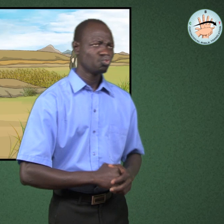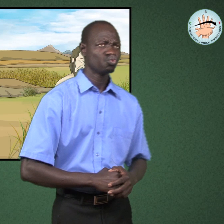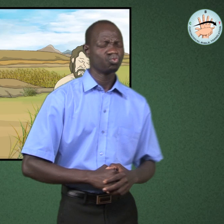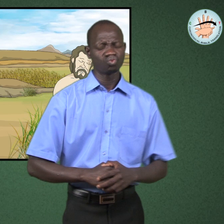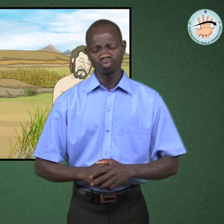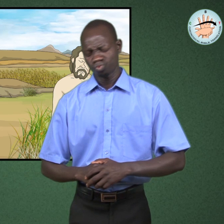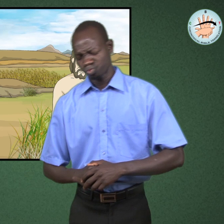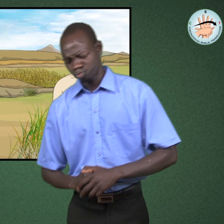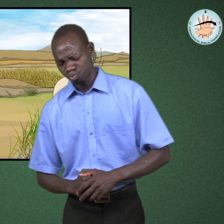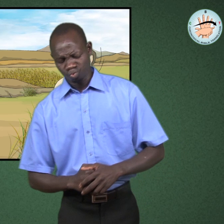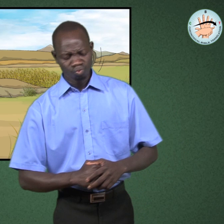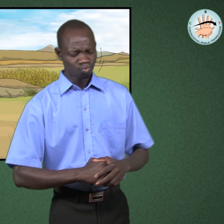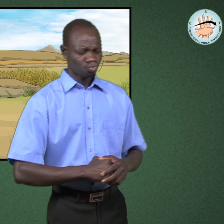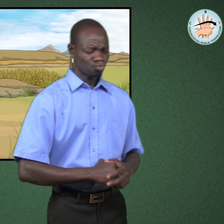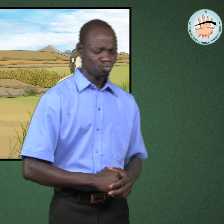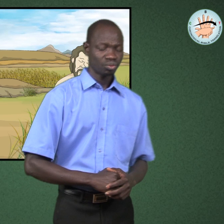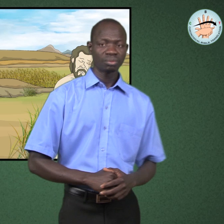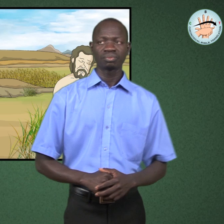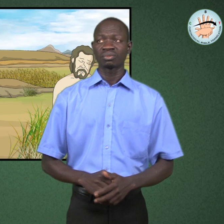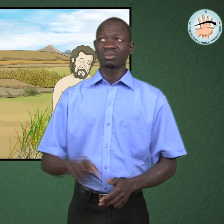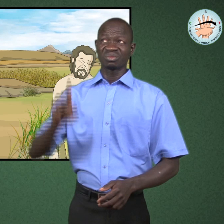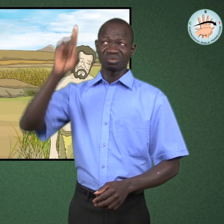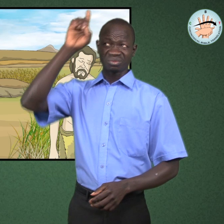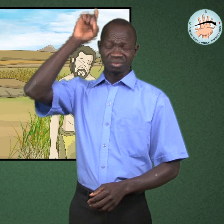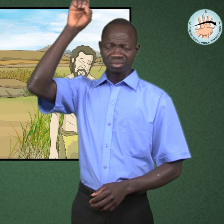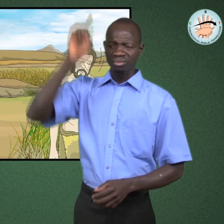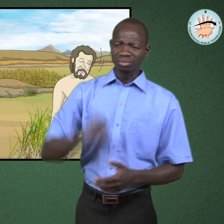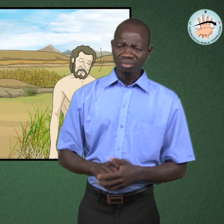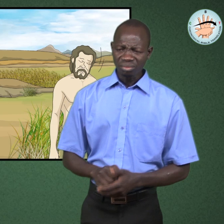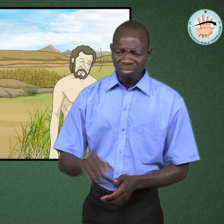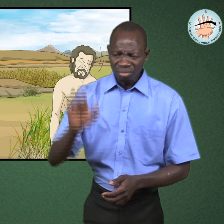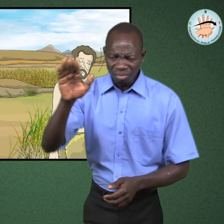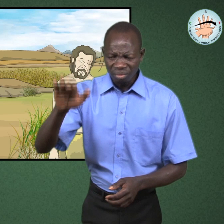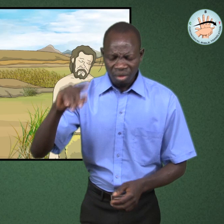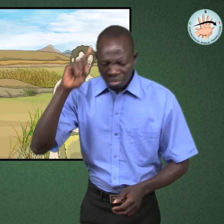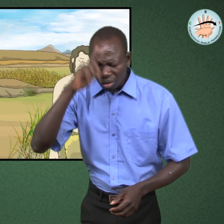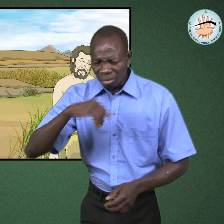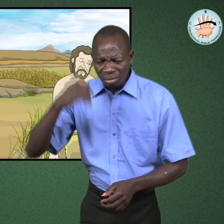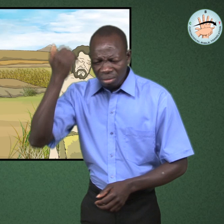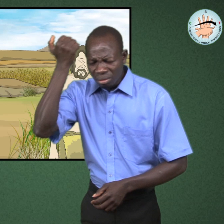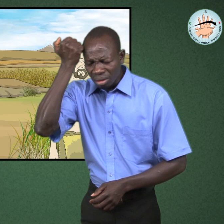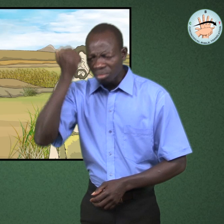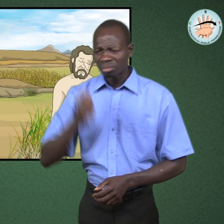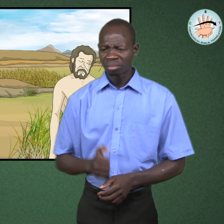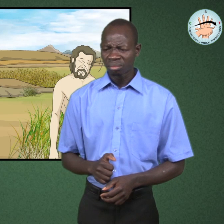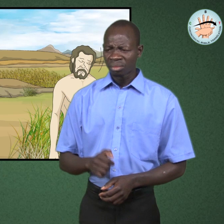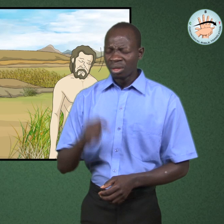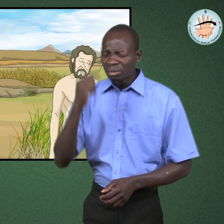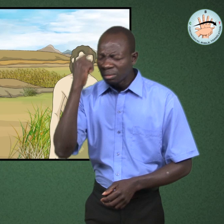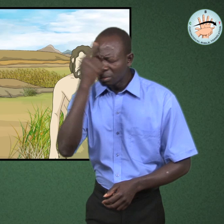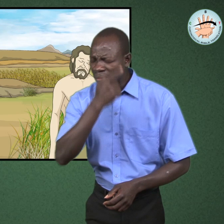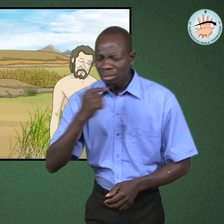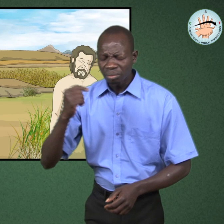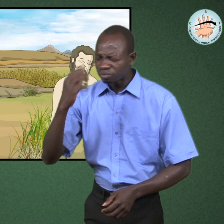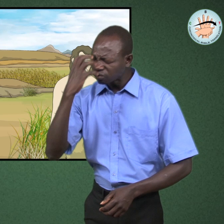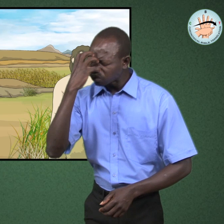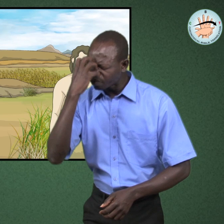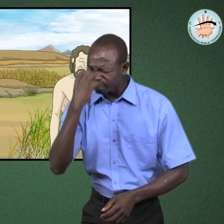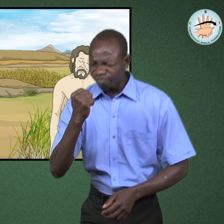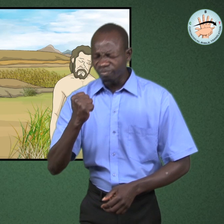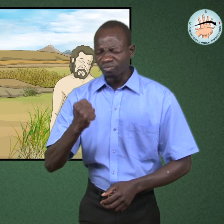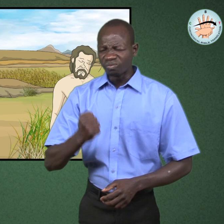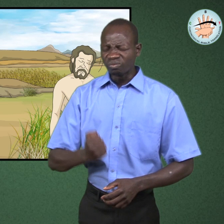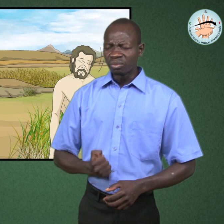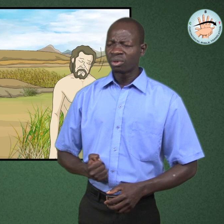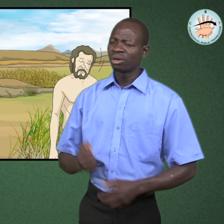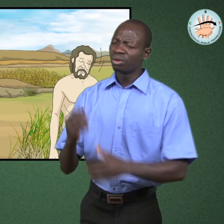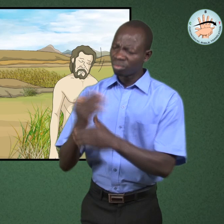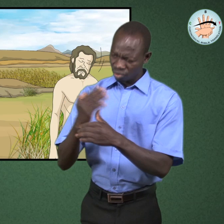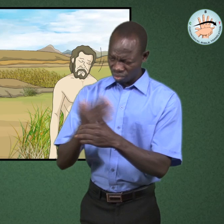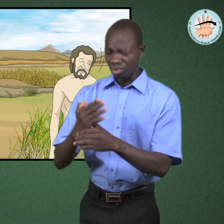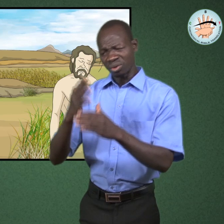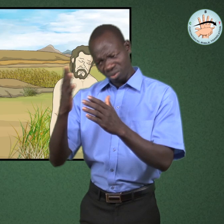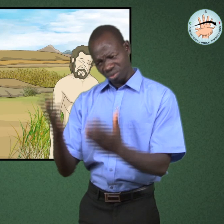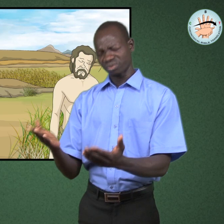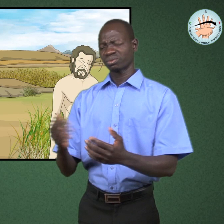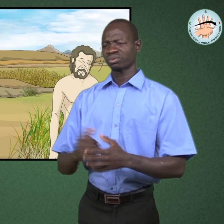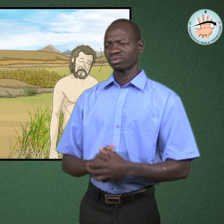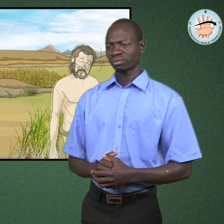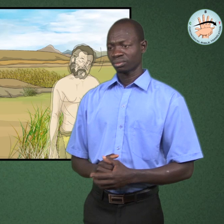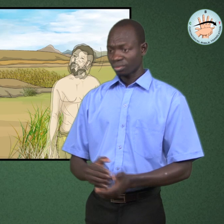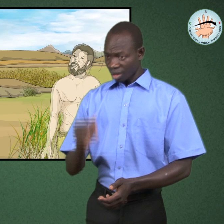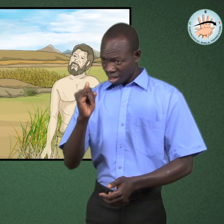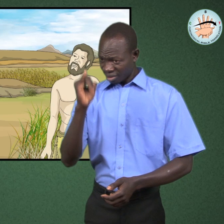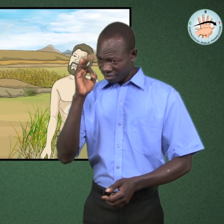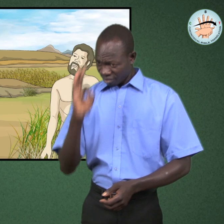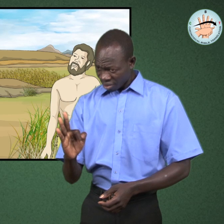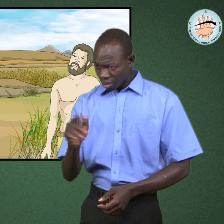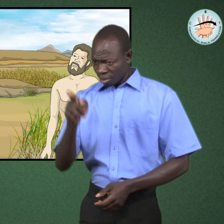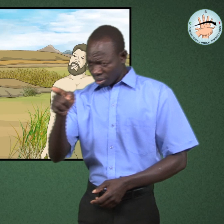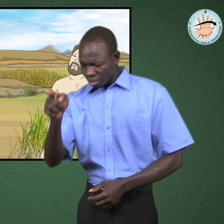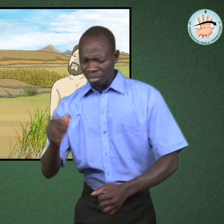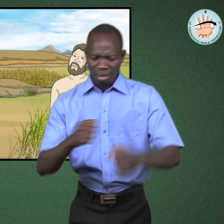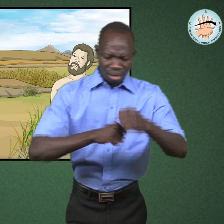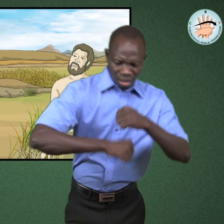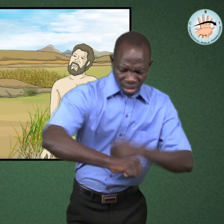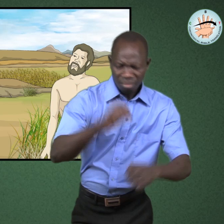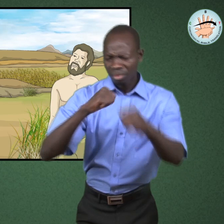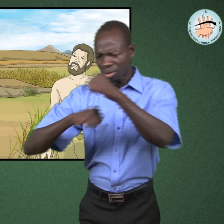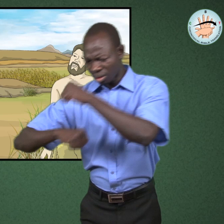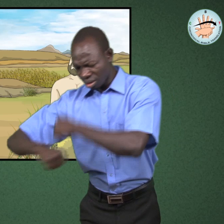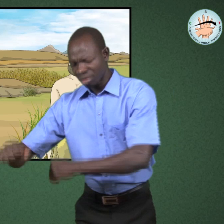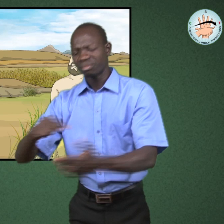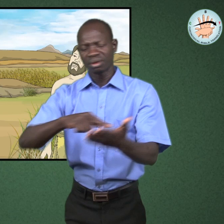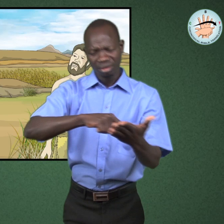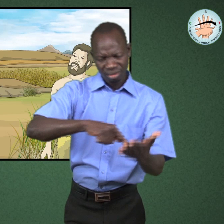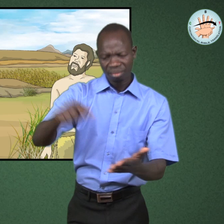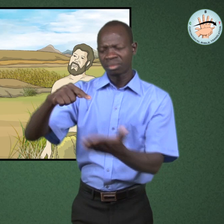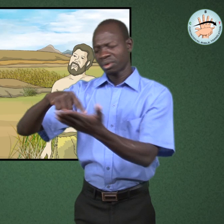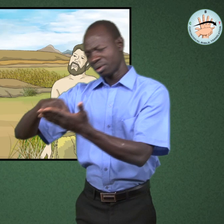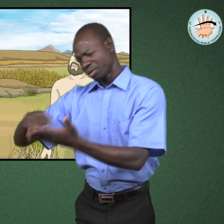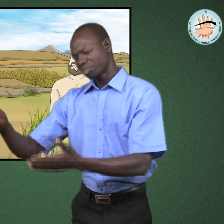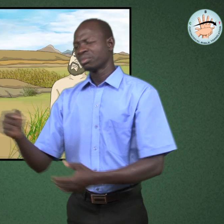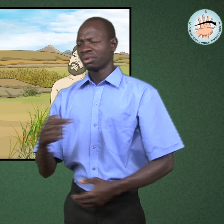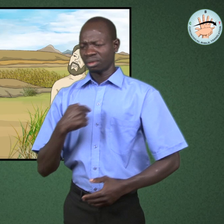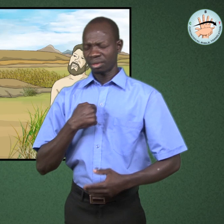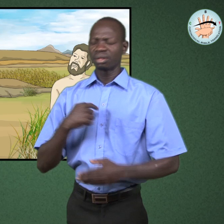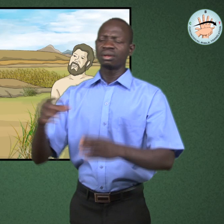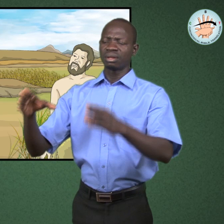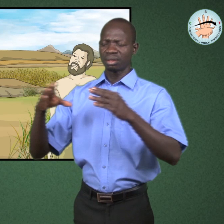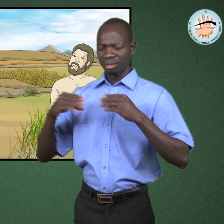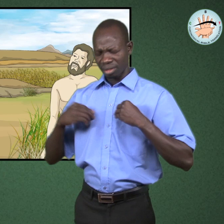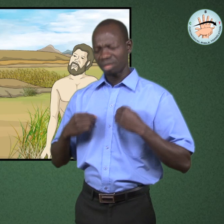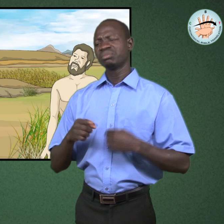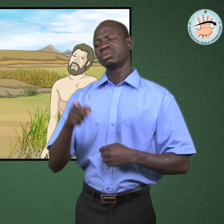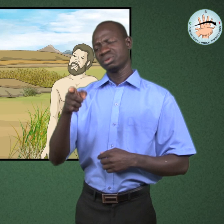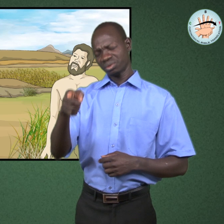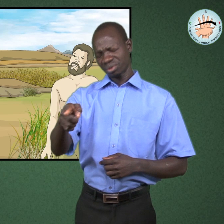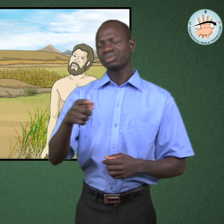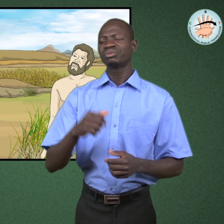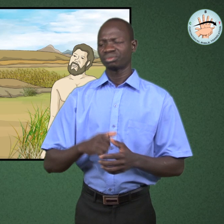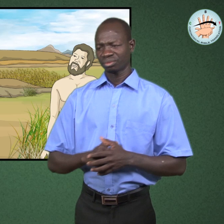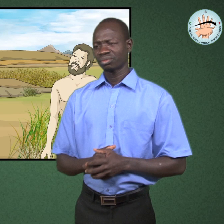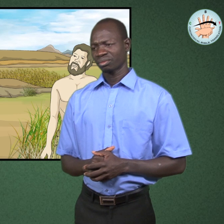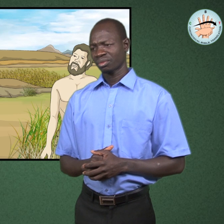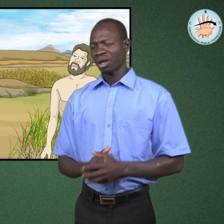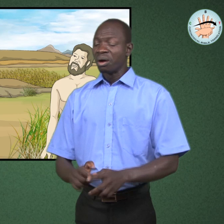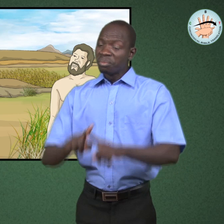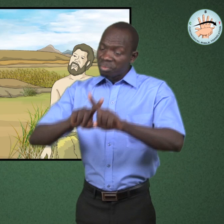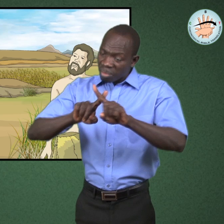“Why are you angry,” said the LORD to Cain, “and why has your countenance fallen?